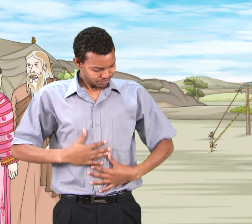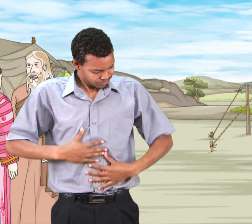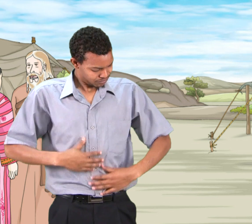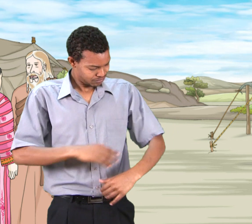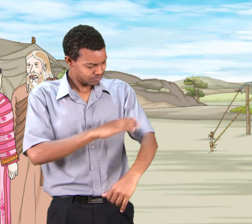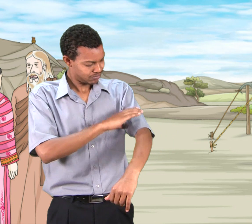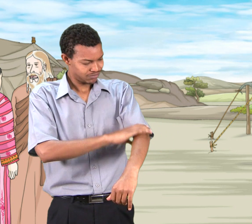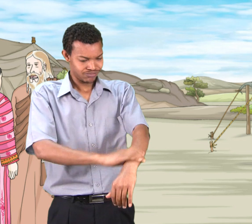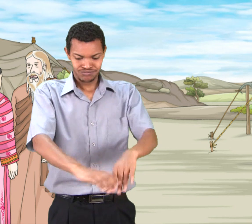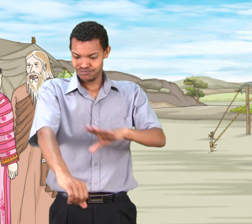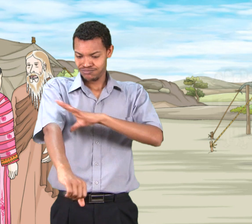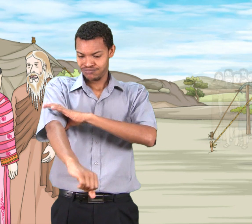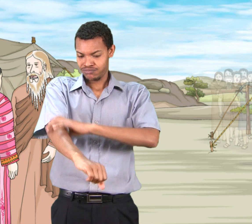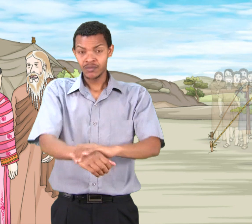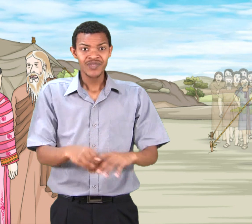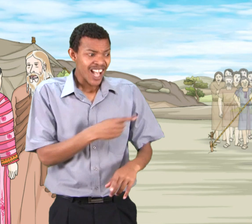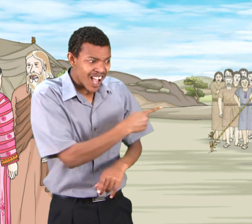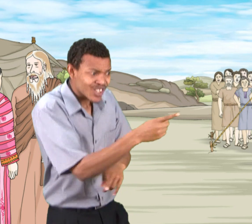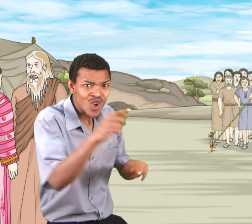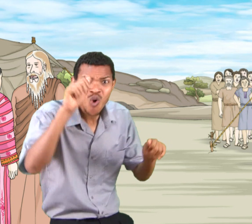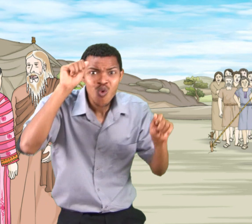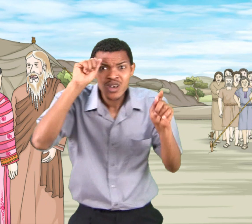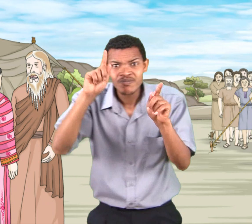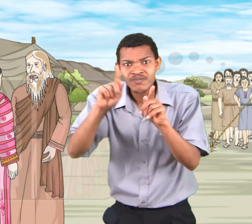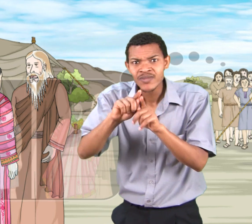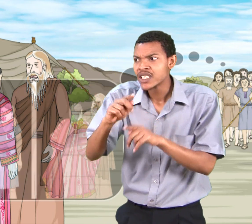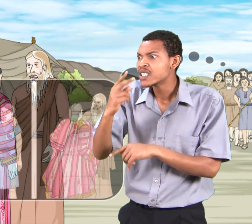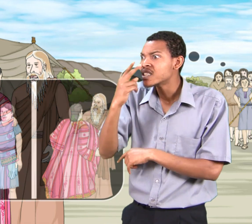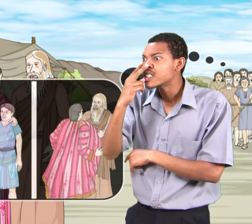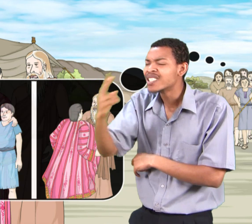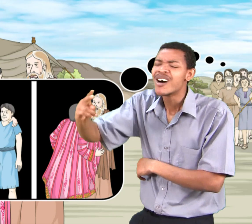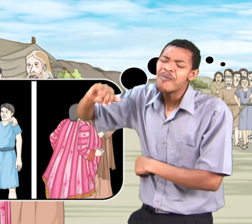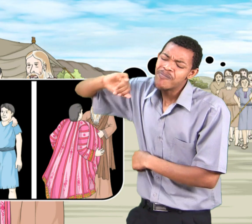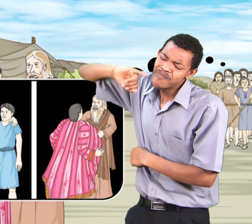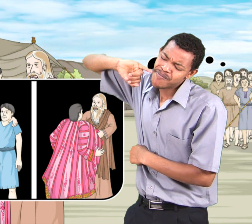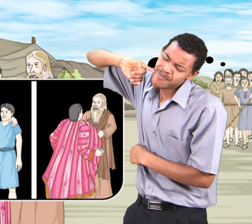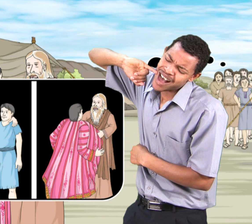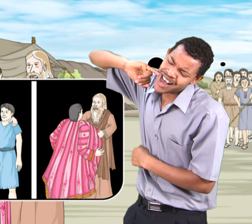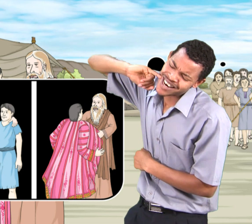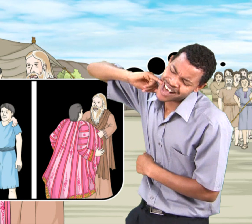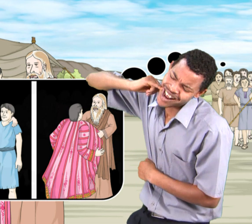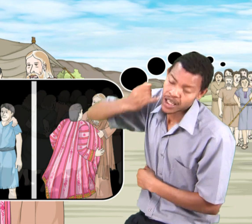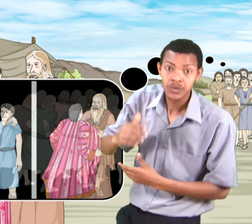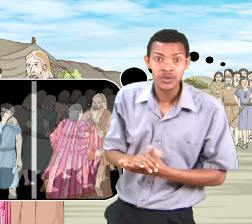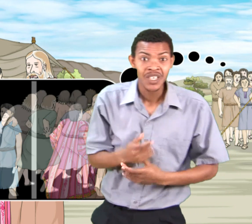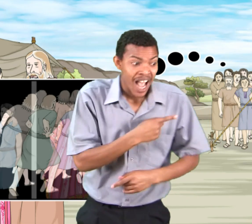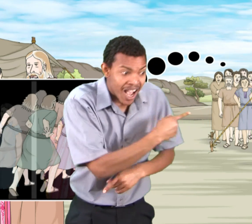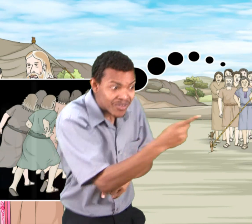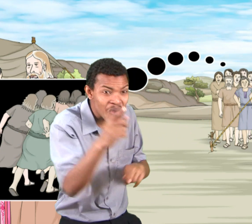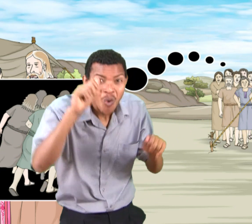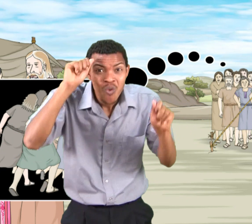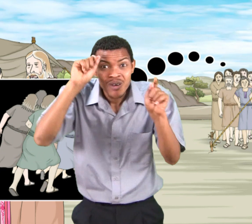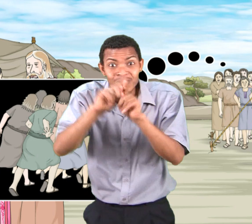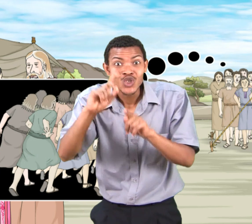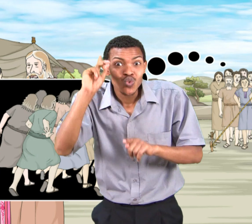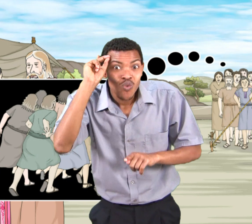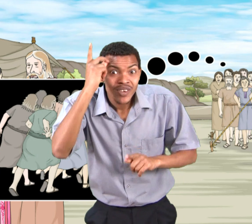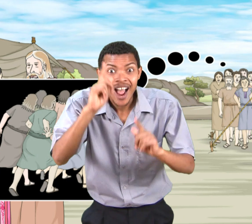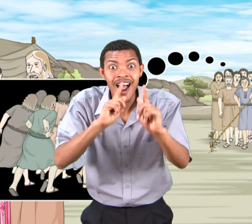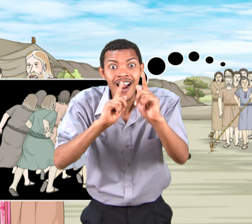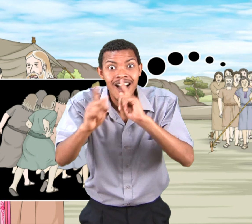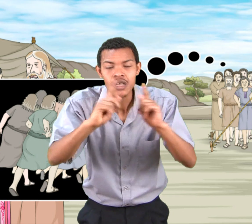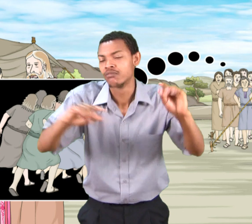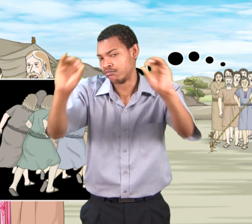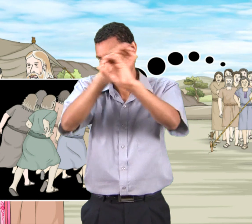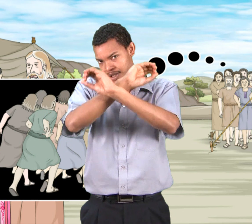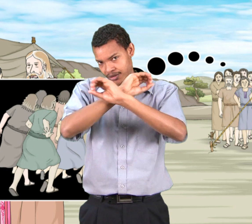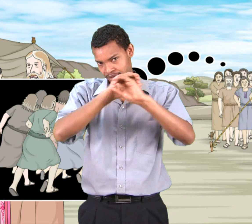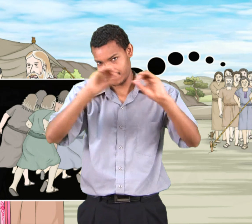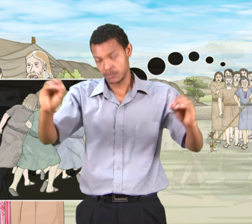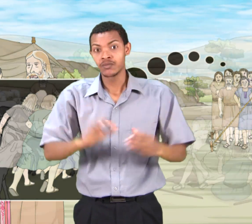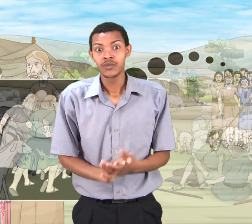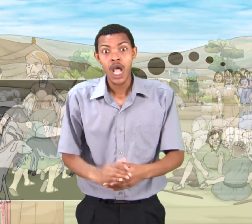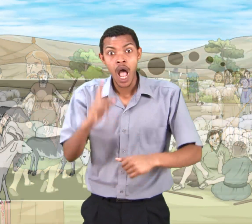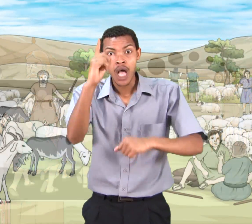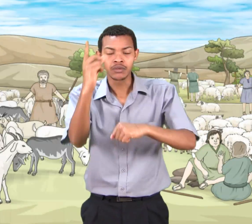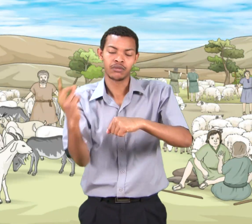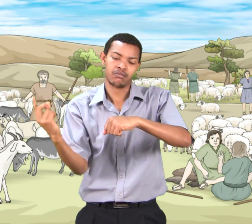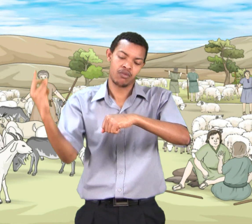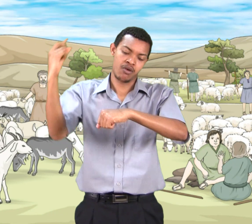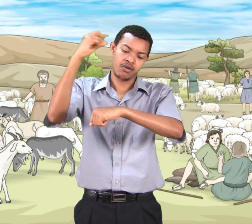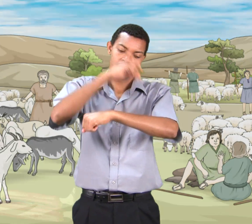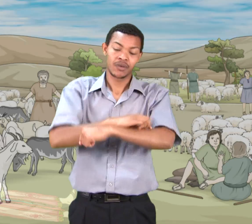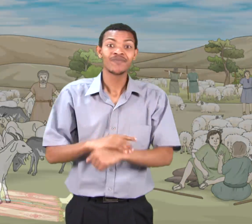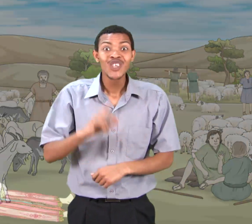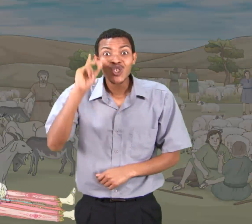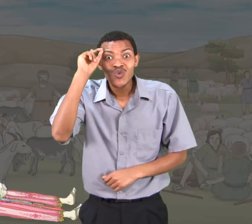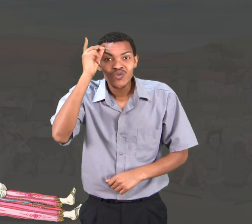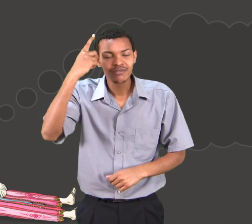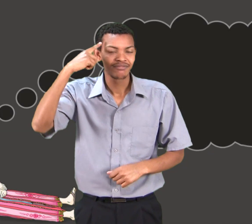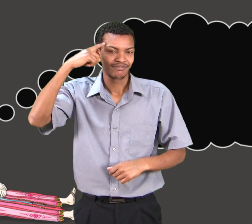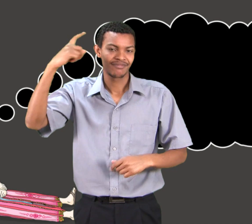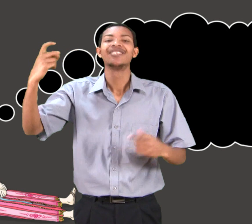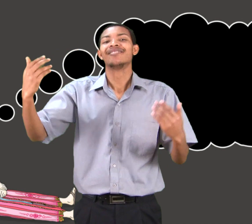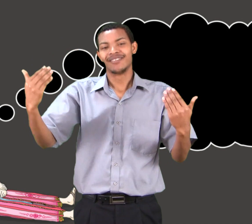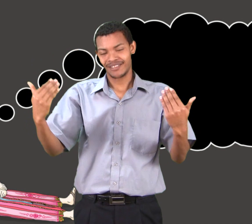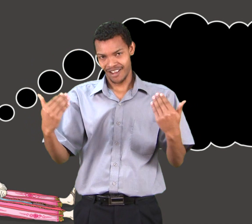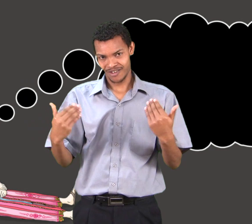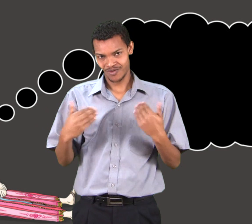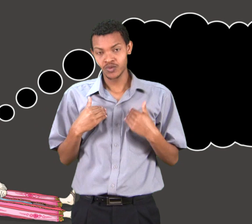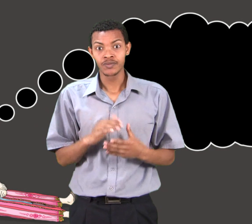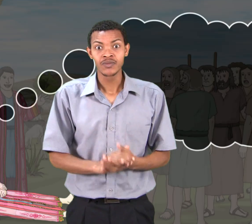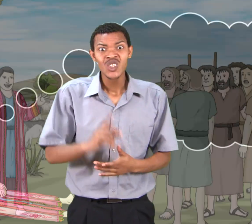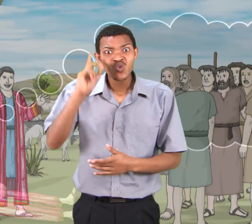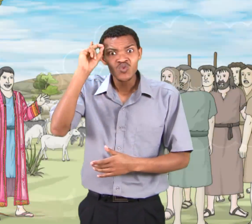When Joseph’s brothers saw that their father loved him more than any of them, they hated him and could not speak a kind word to him.